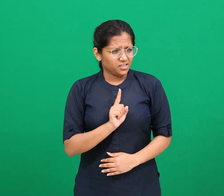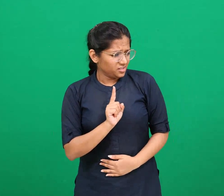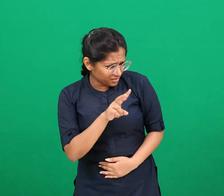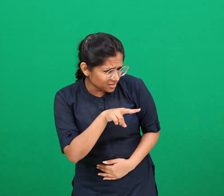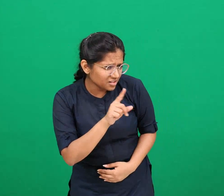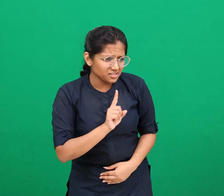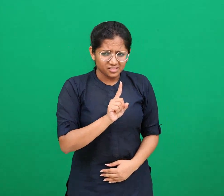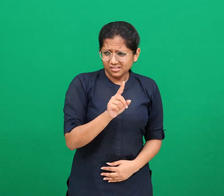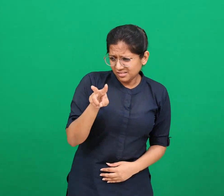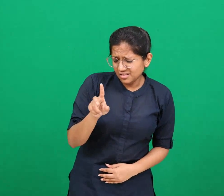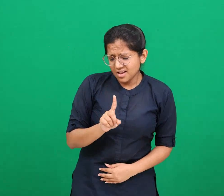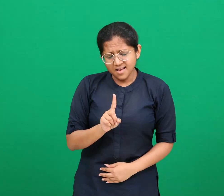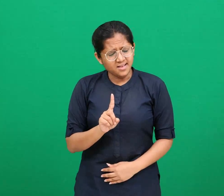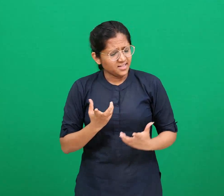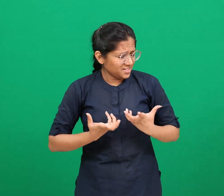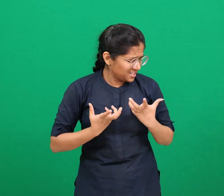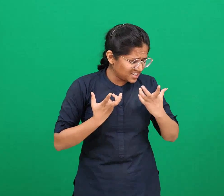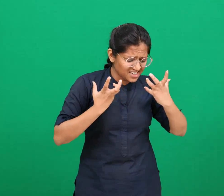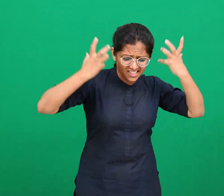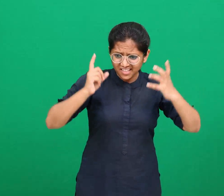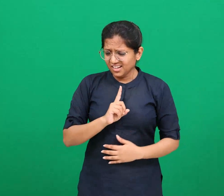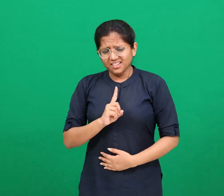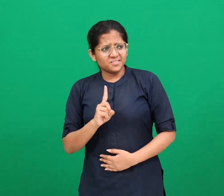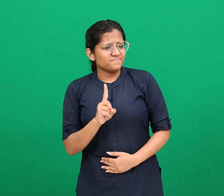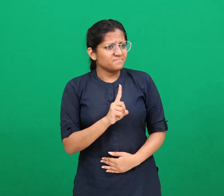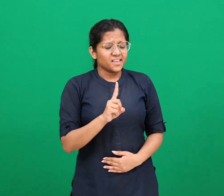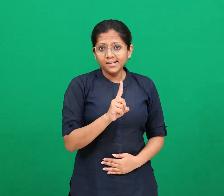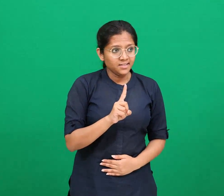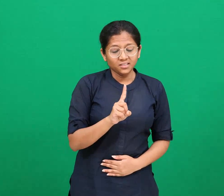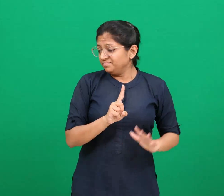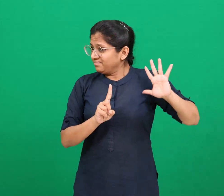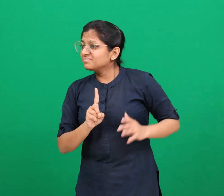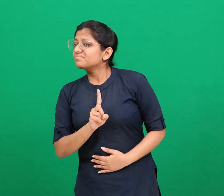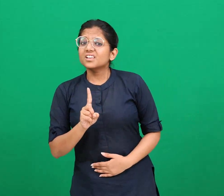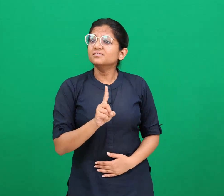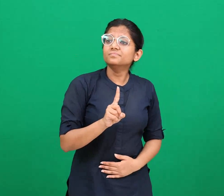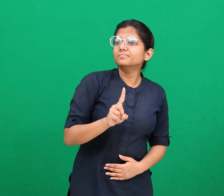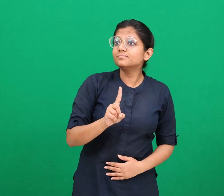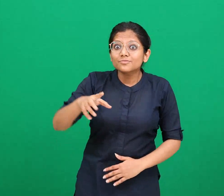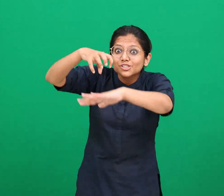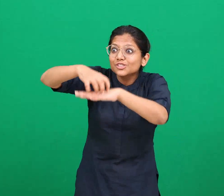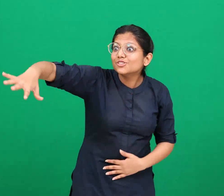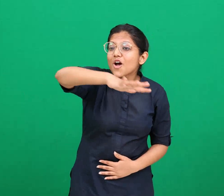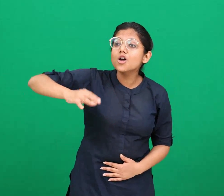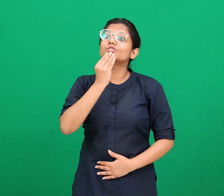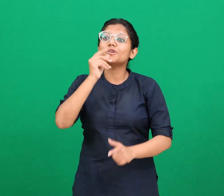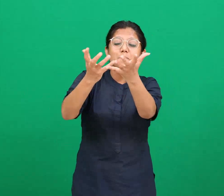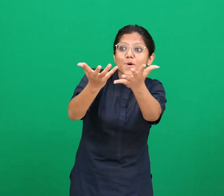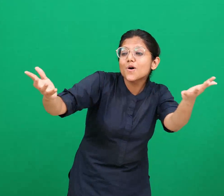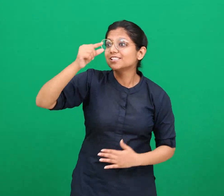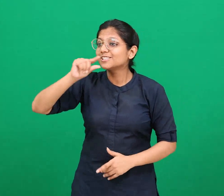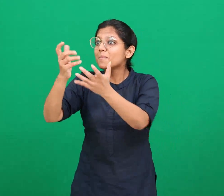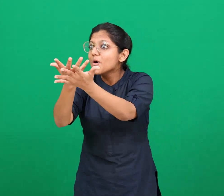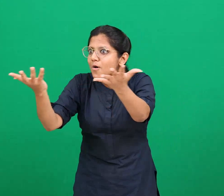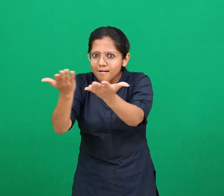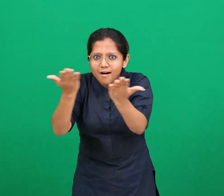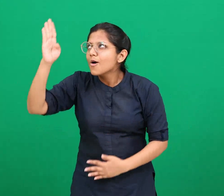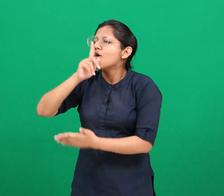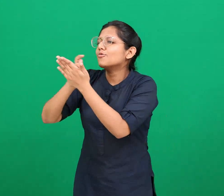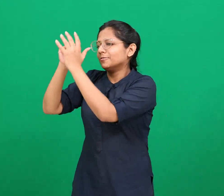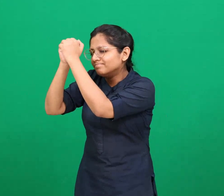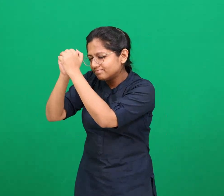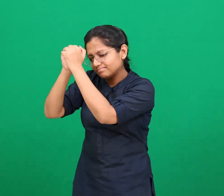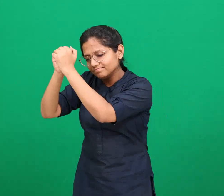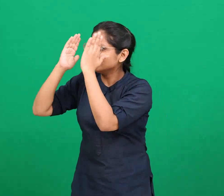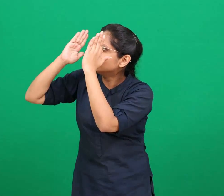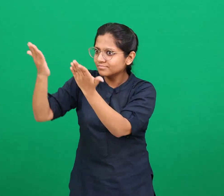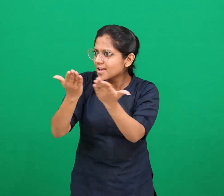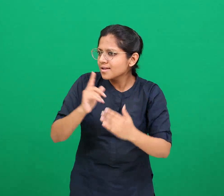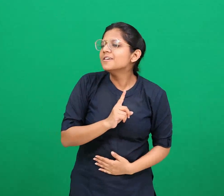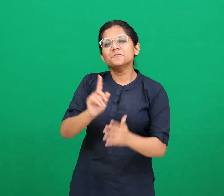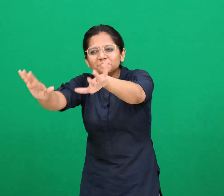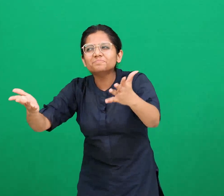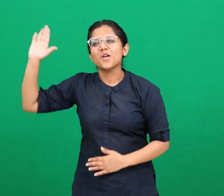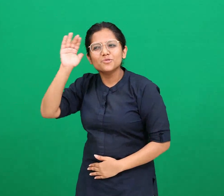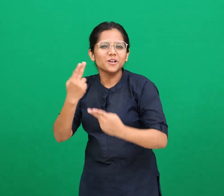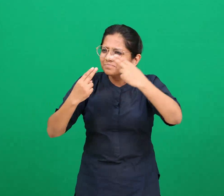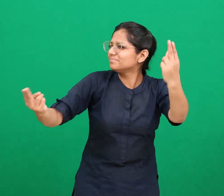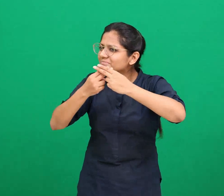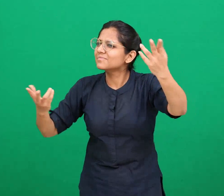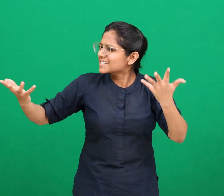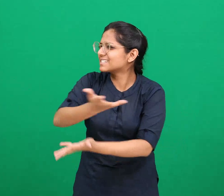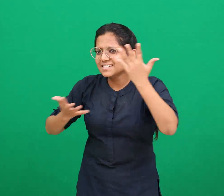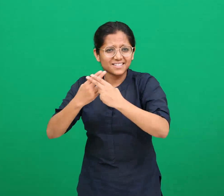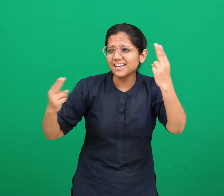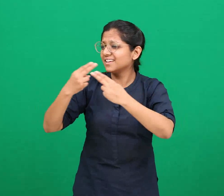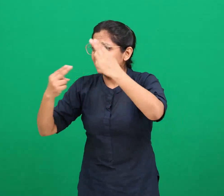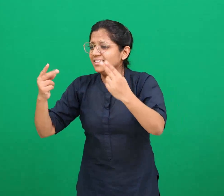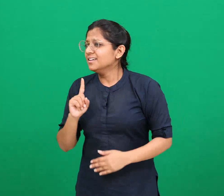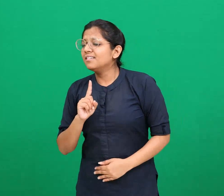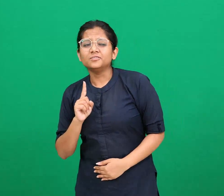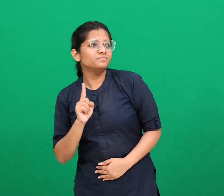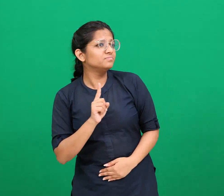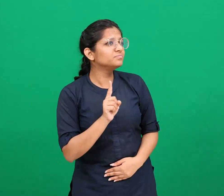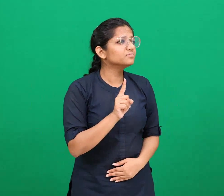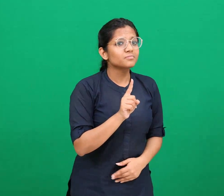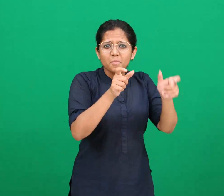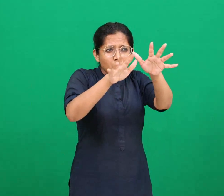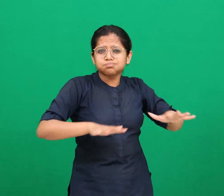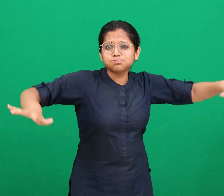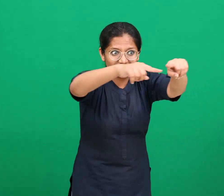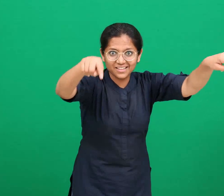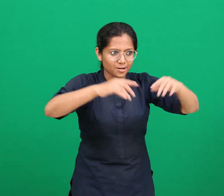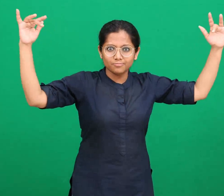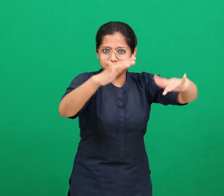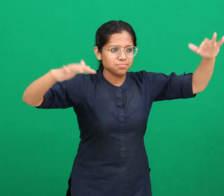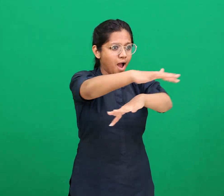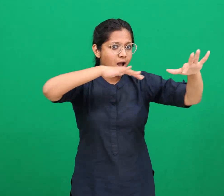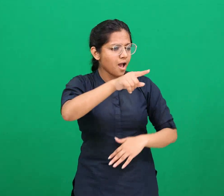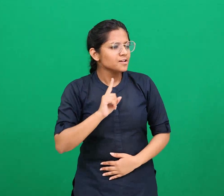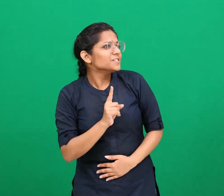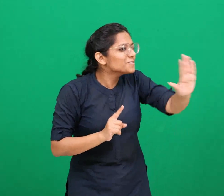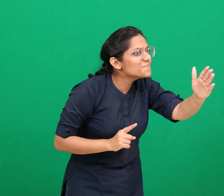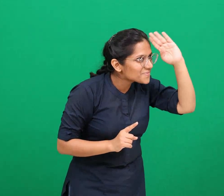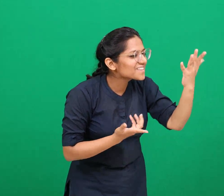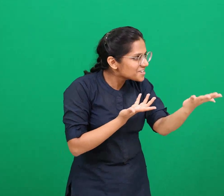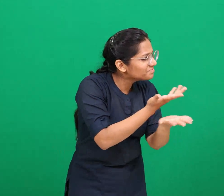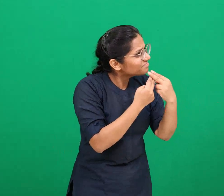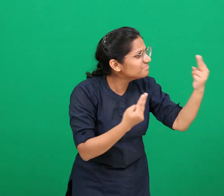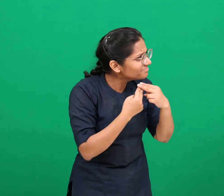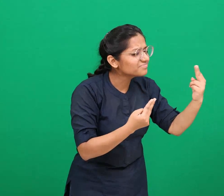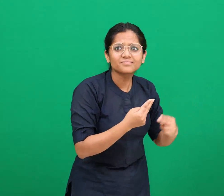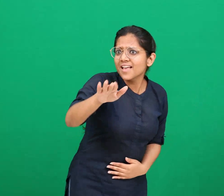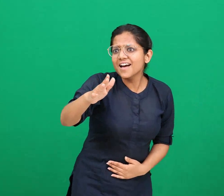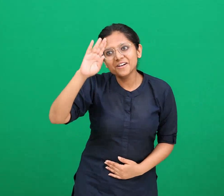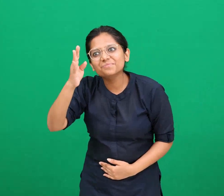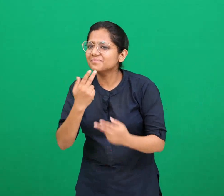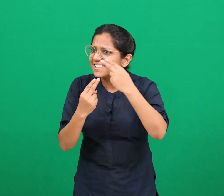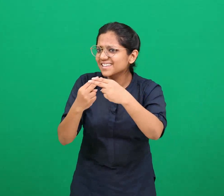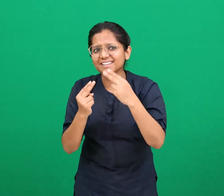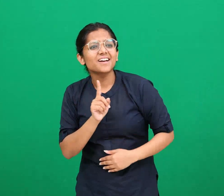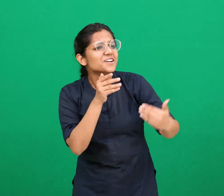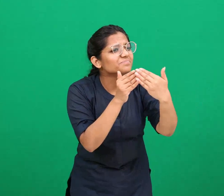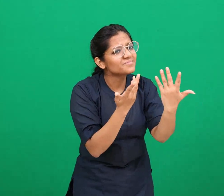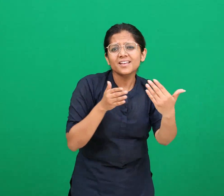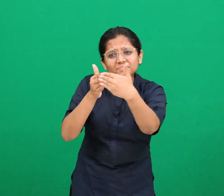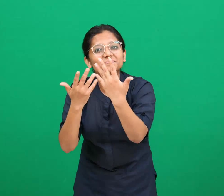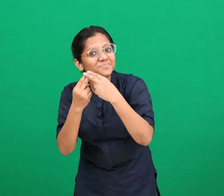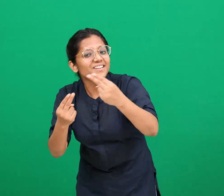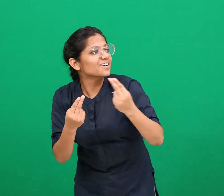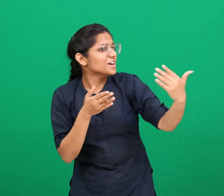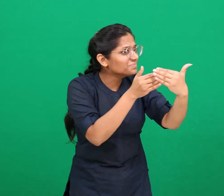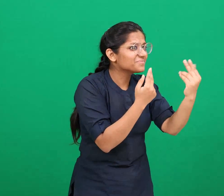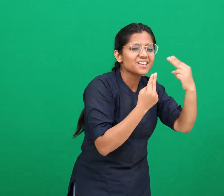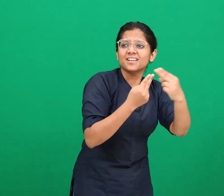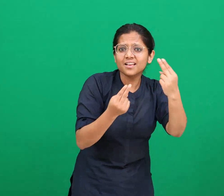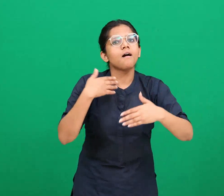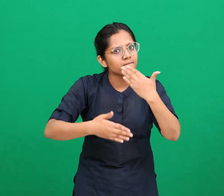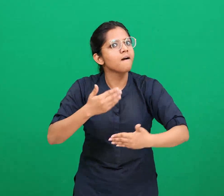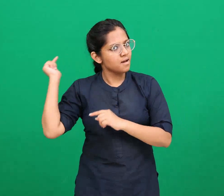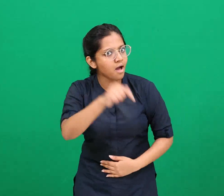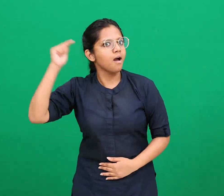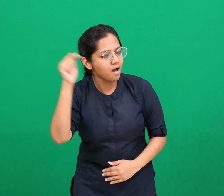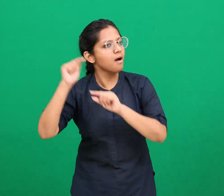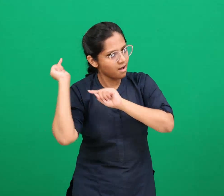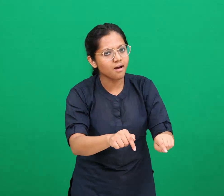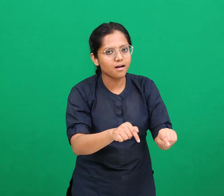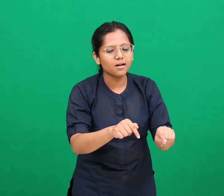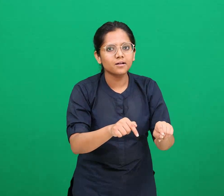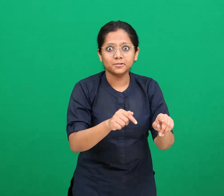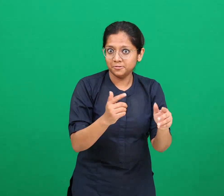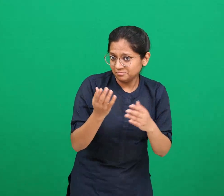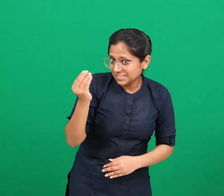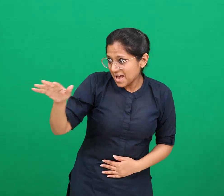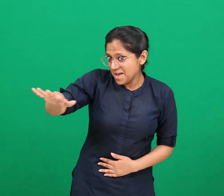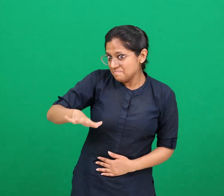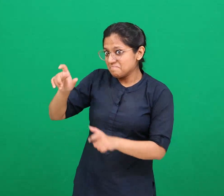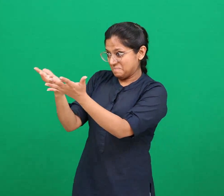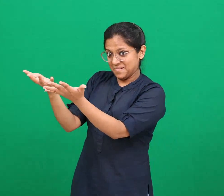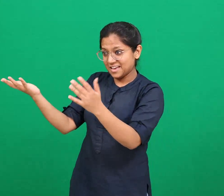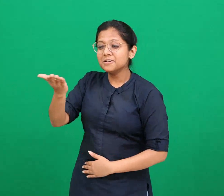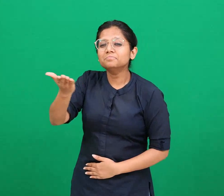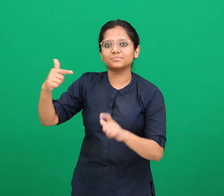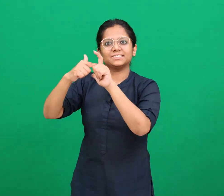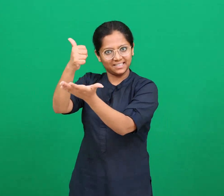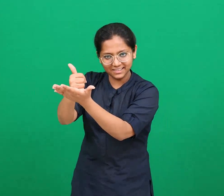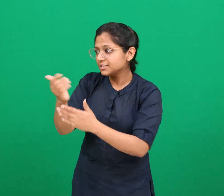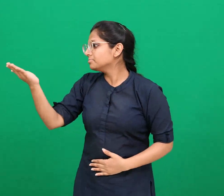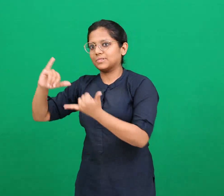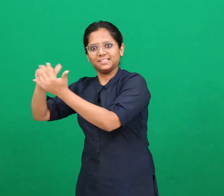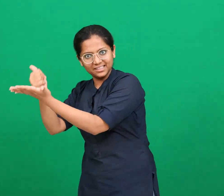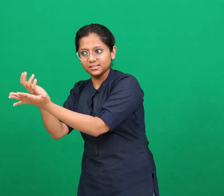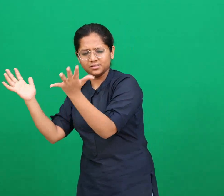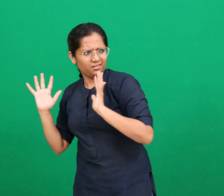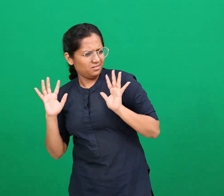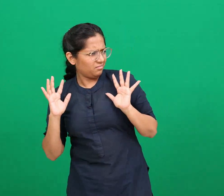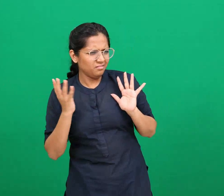So he reasoned in the synagogue with the Jews and God-fearing Gentiles, and in the marketplace with those he met each day. Some Epicurean and Stoic philosophers also began to debate with him.